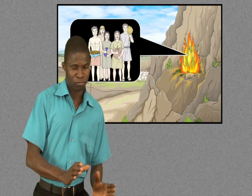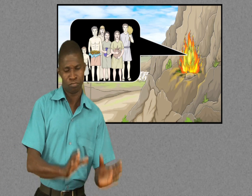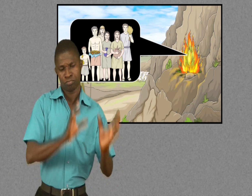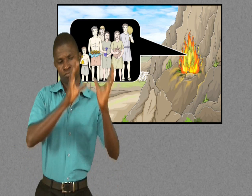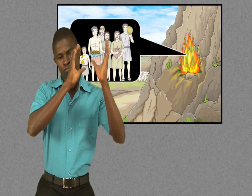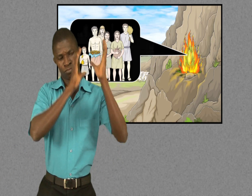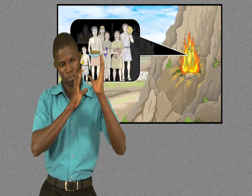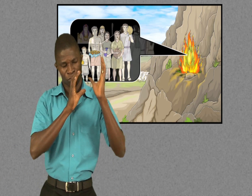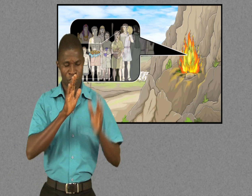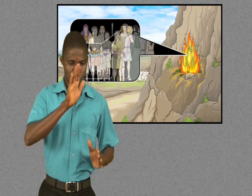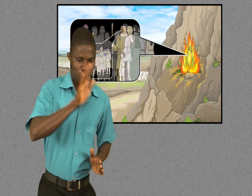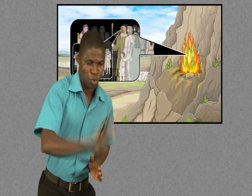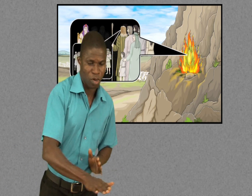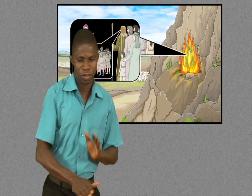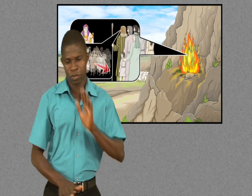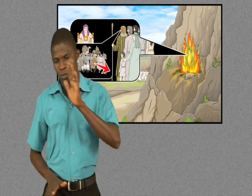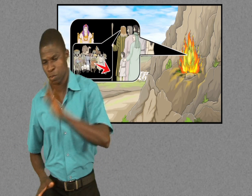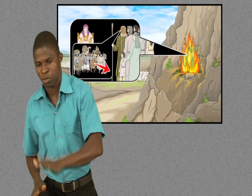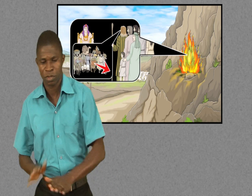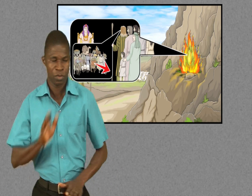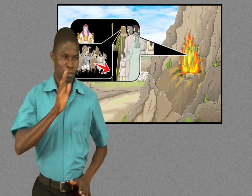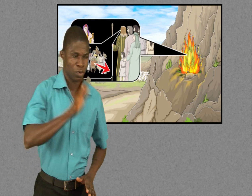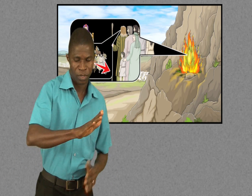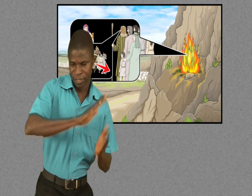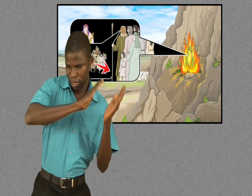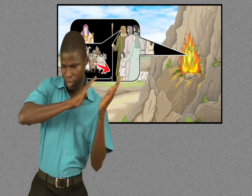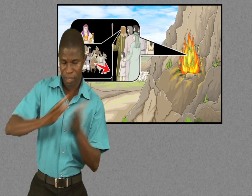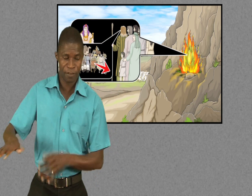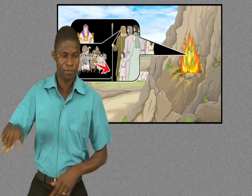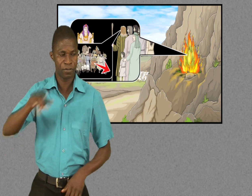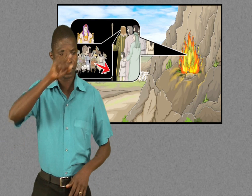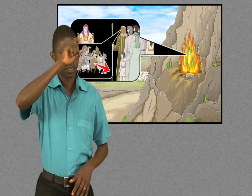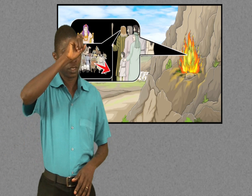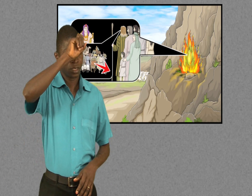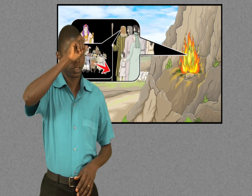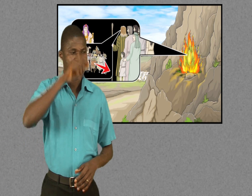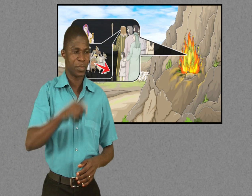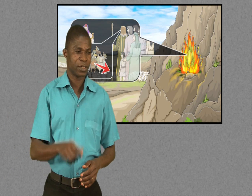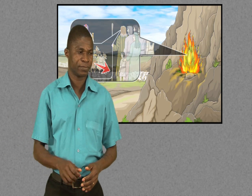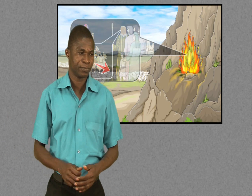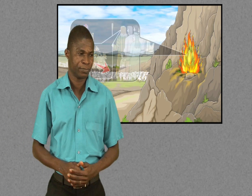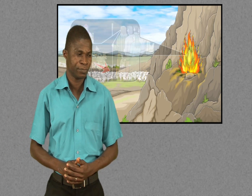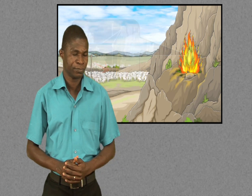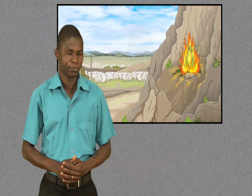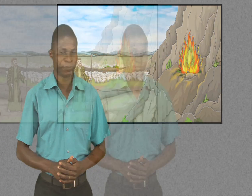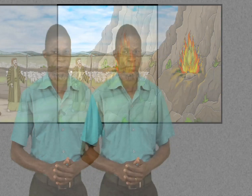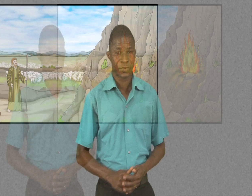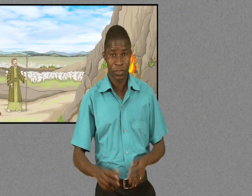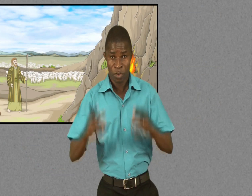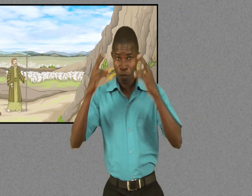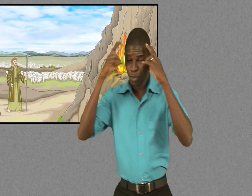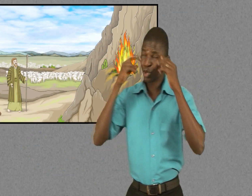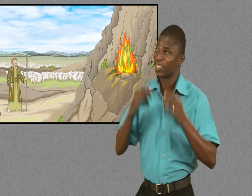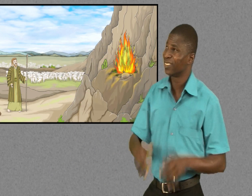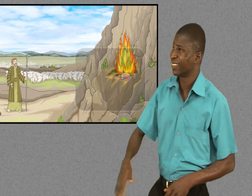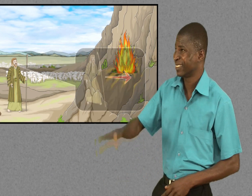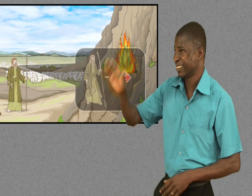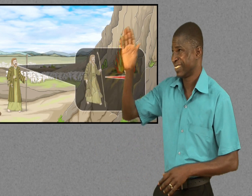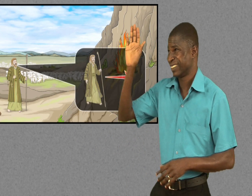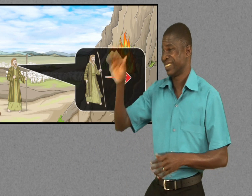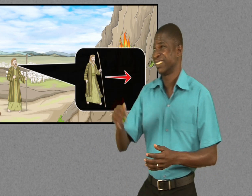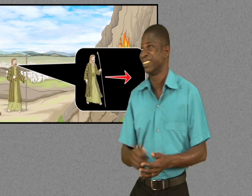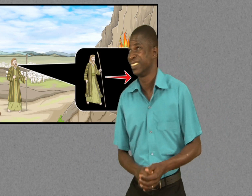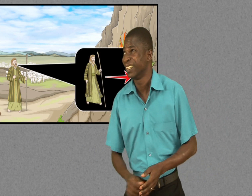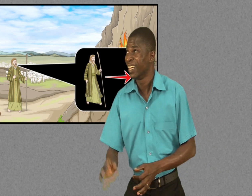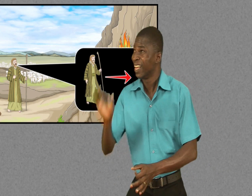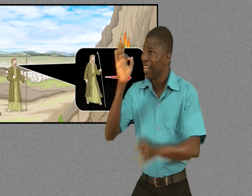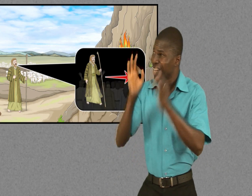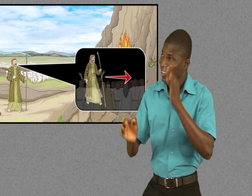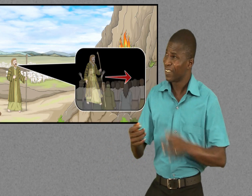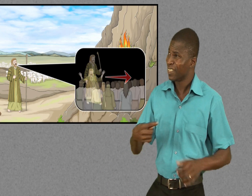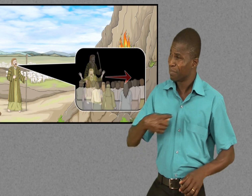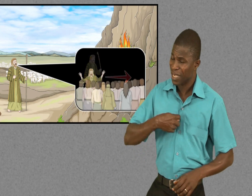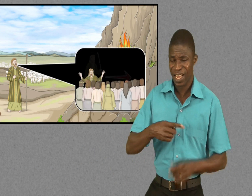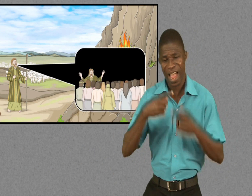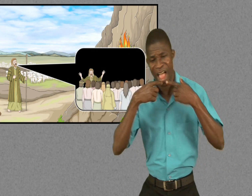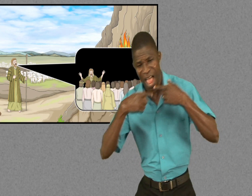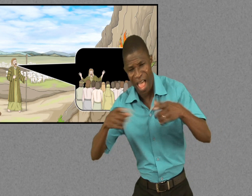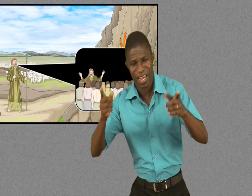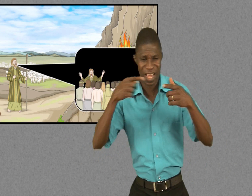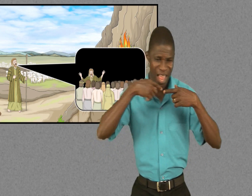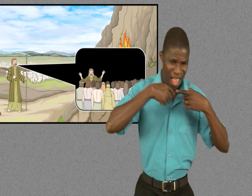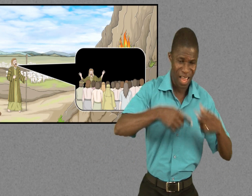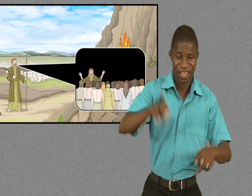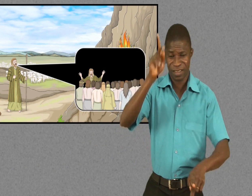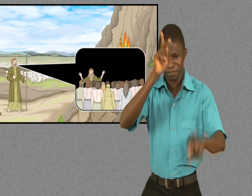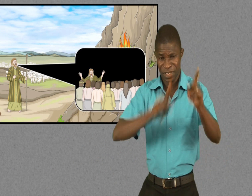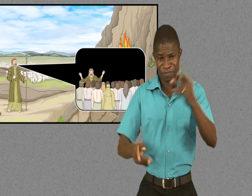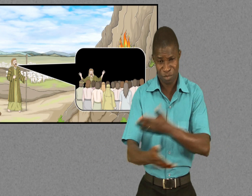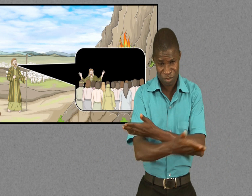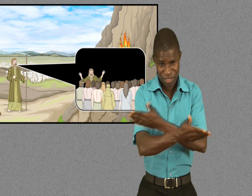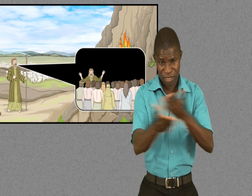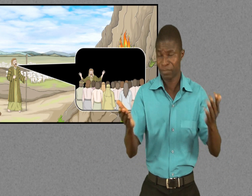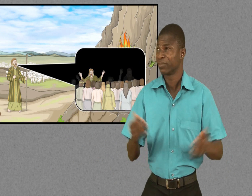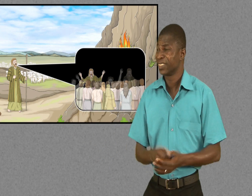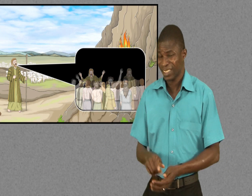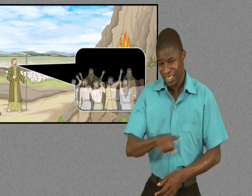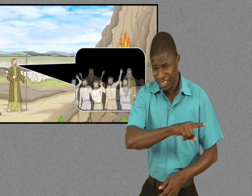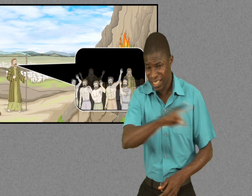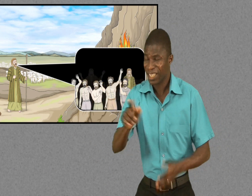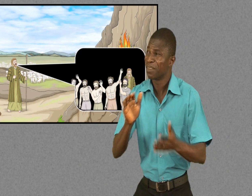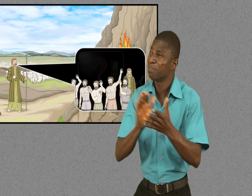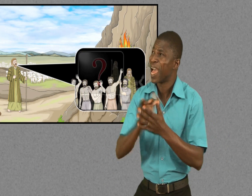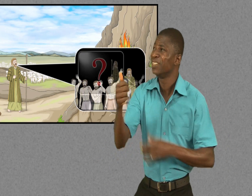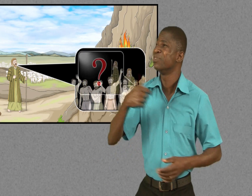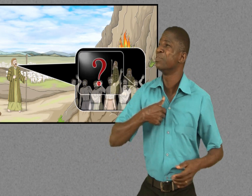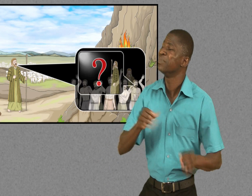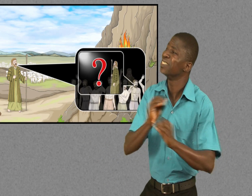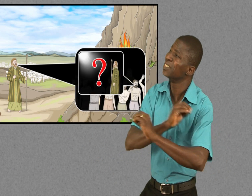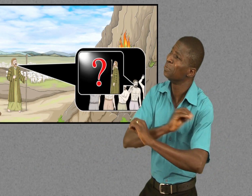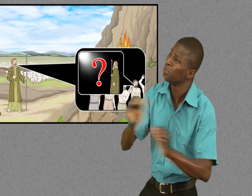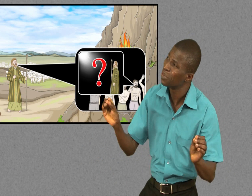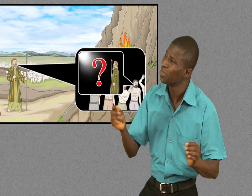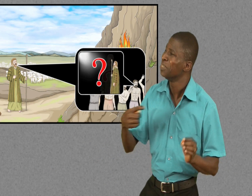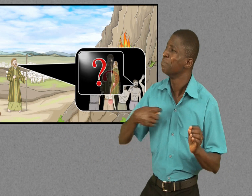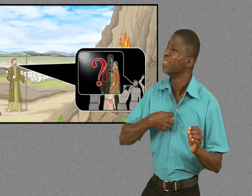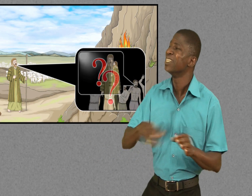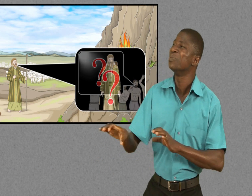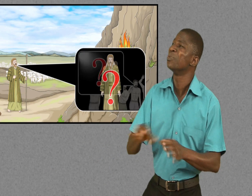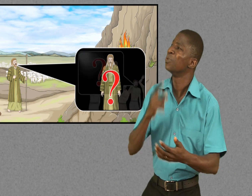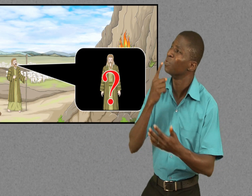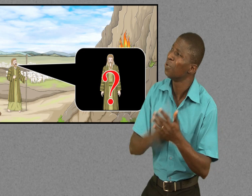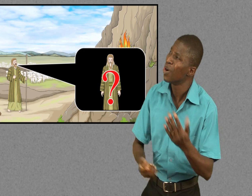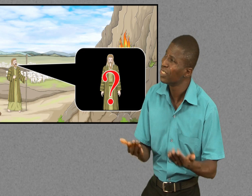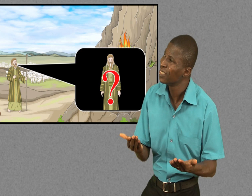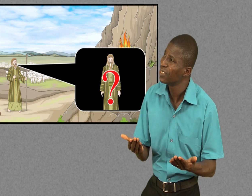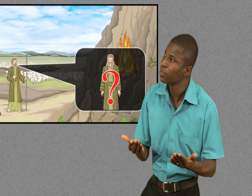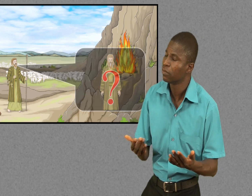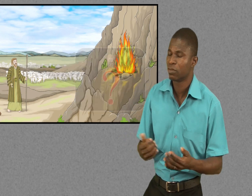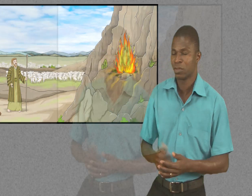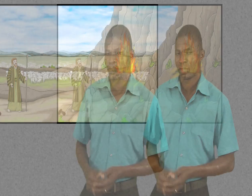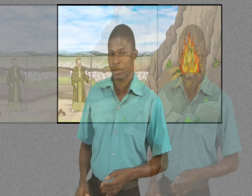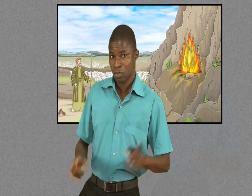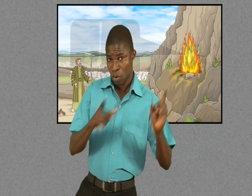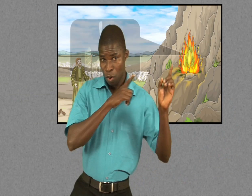So you will plunder the Egyptians.” Then Moses answered, “What if they do not believe me or listen to my voice?